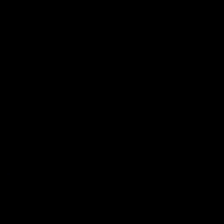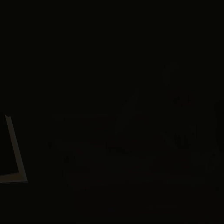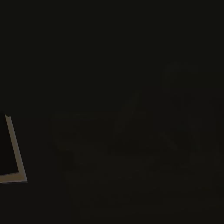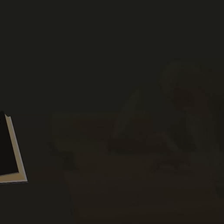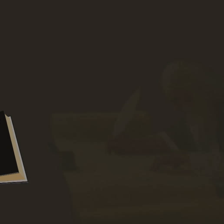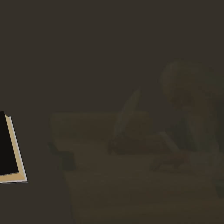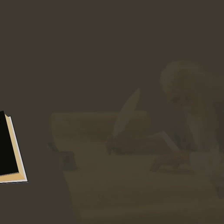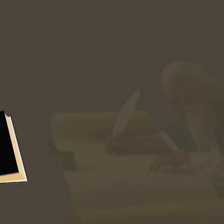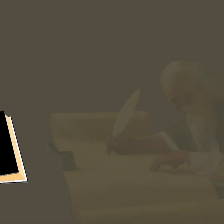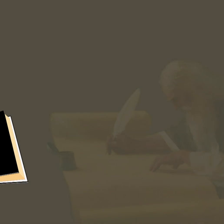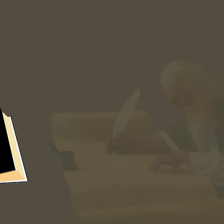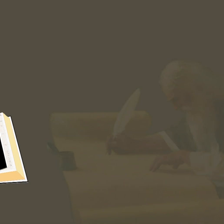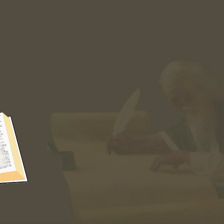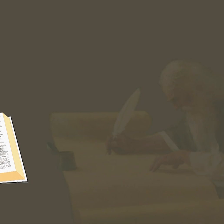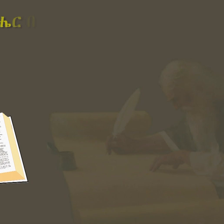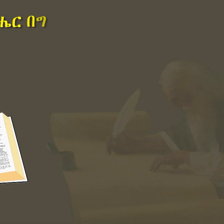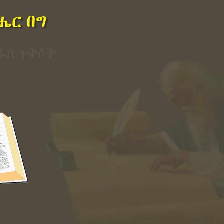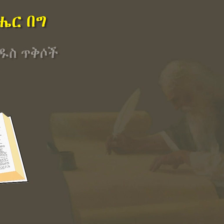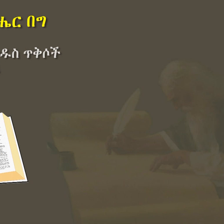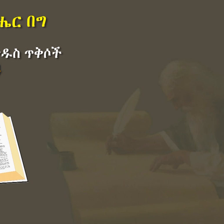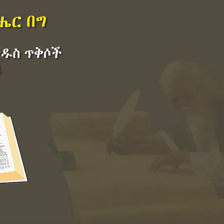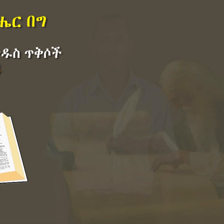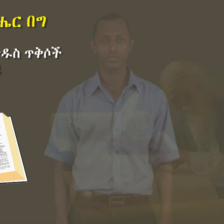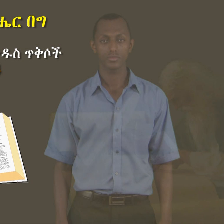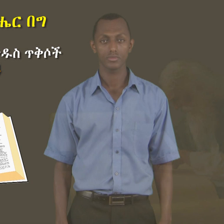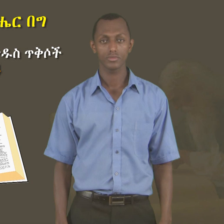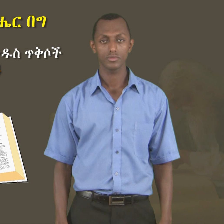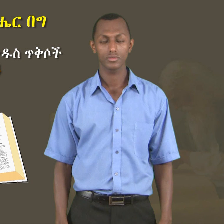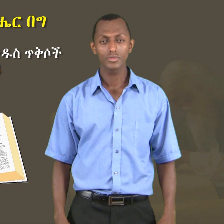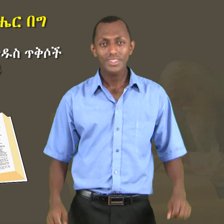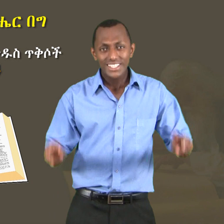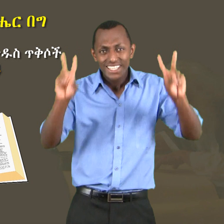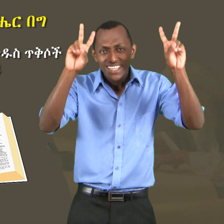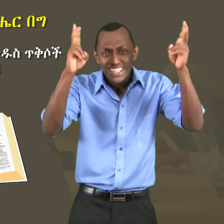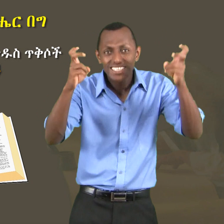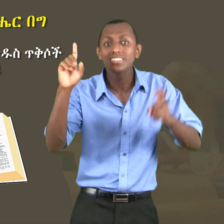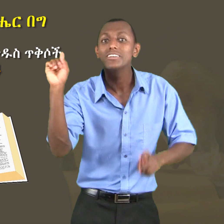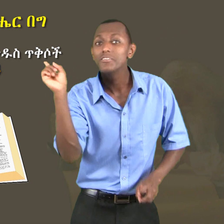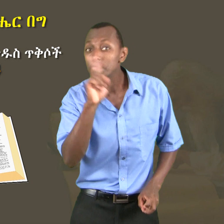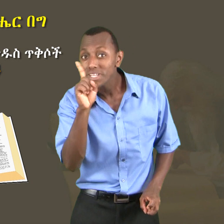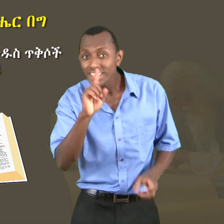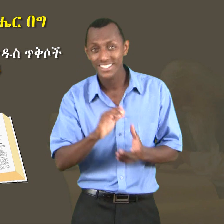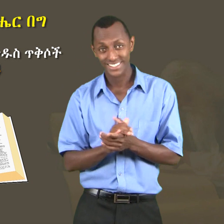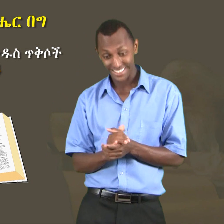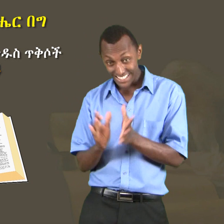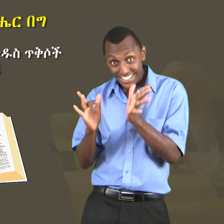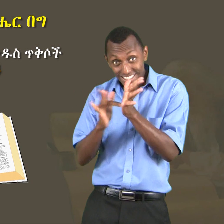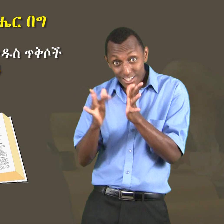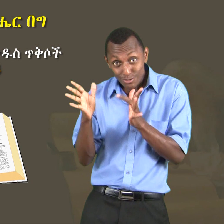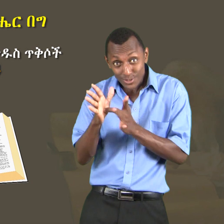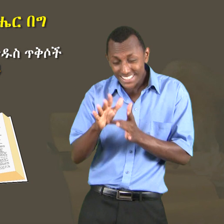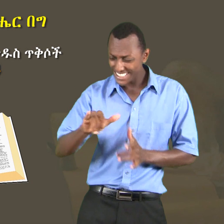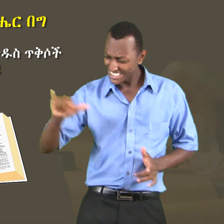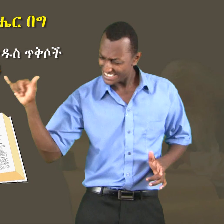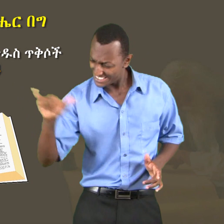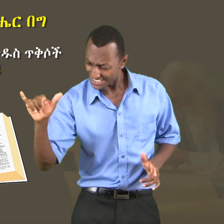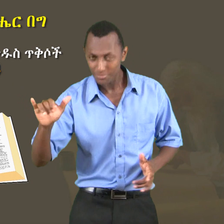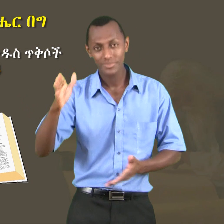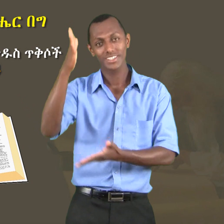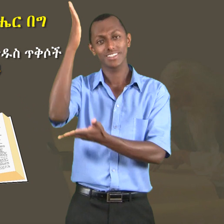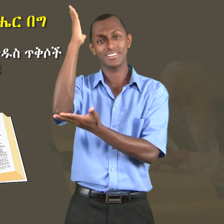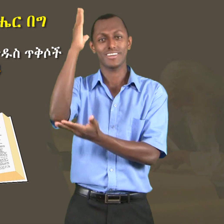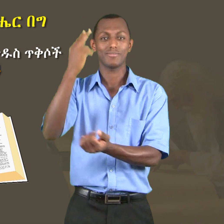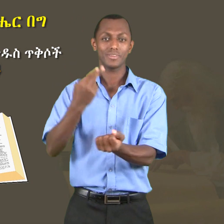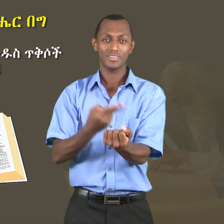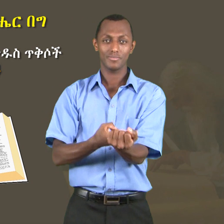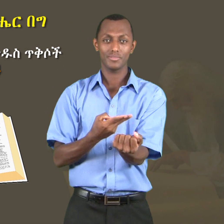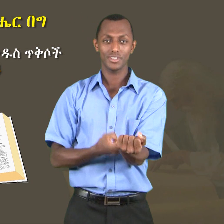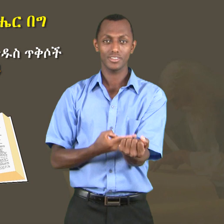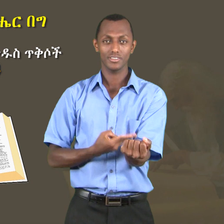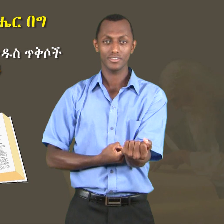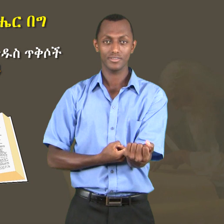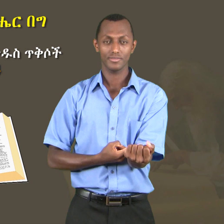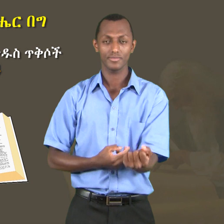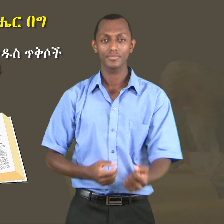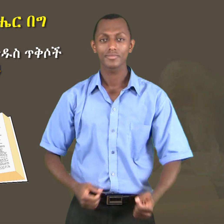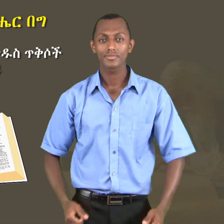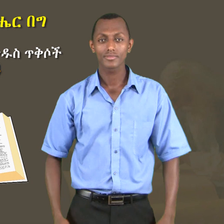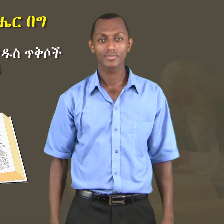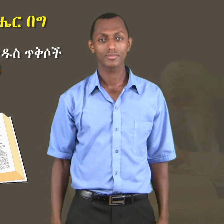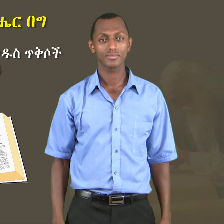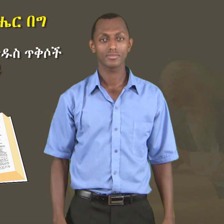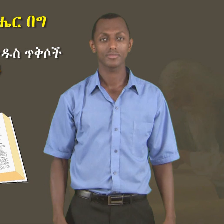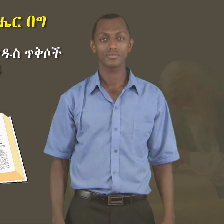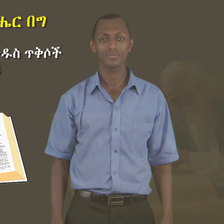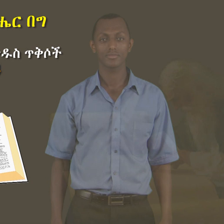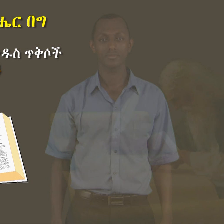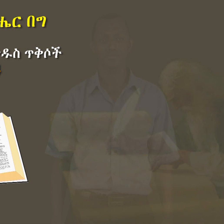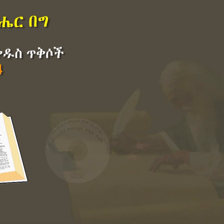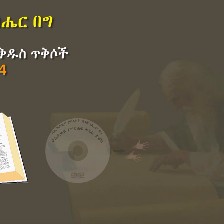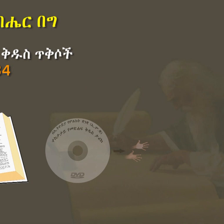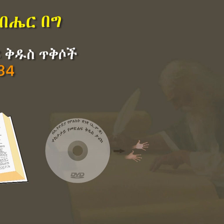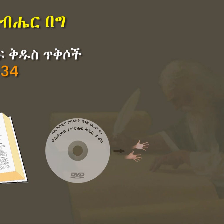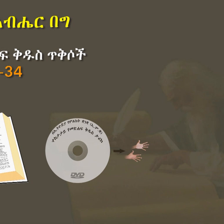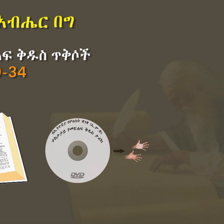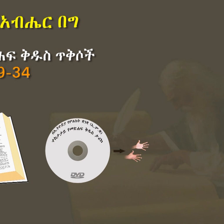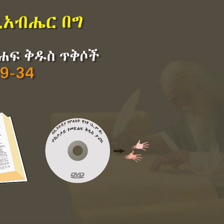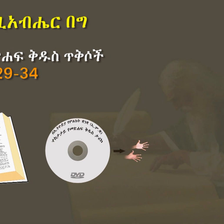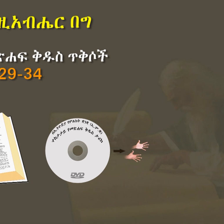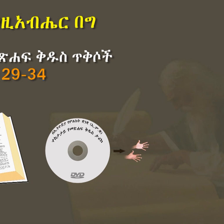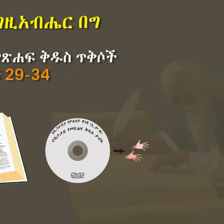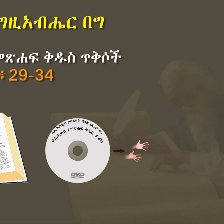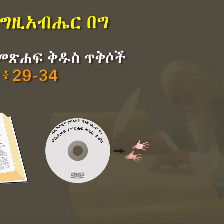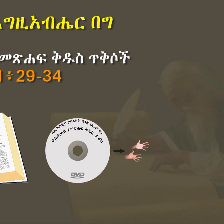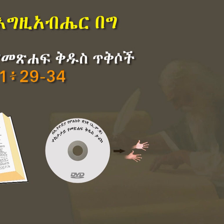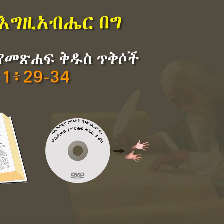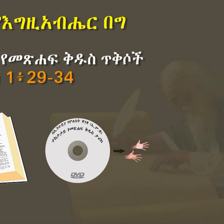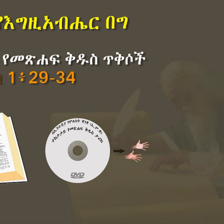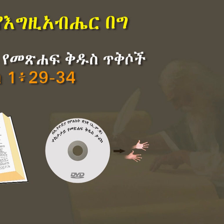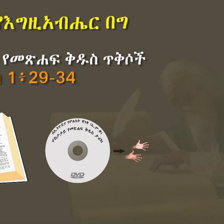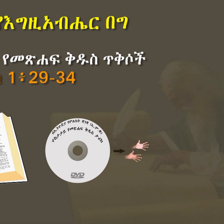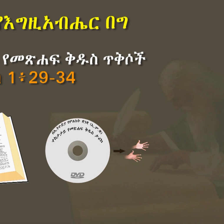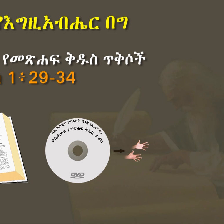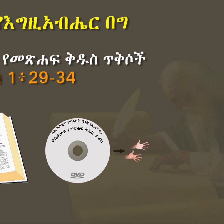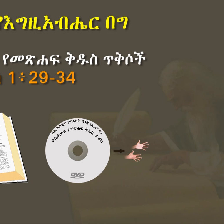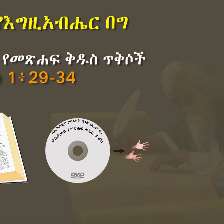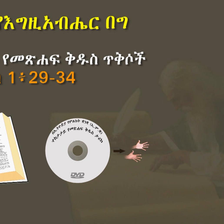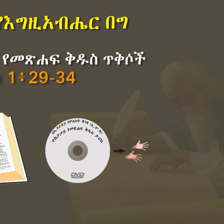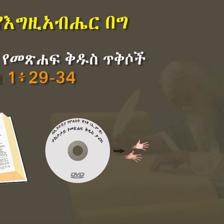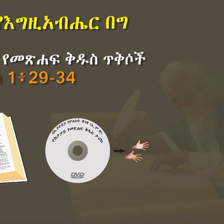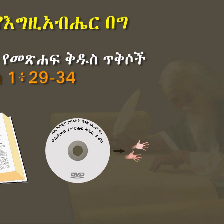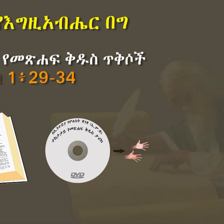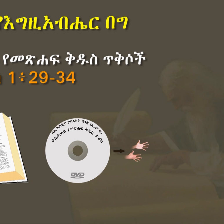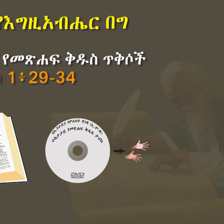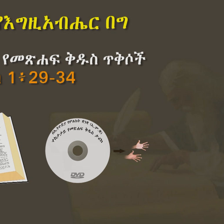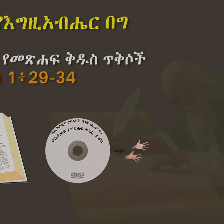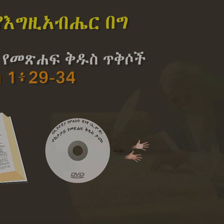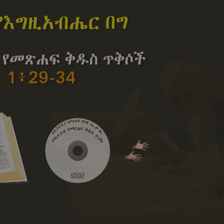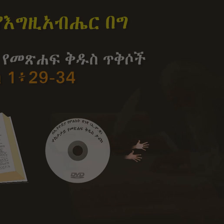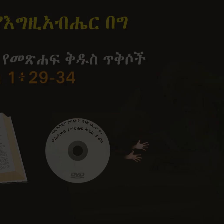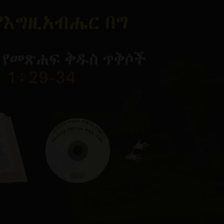Jesus - God's lamb